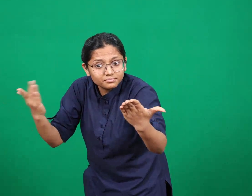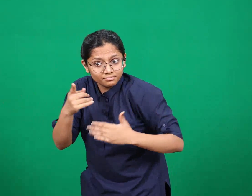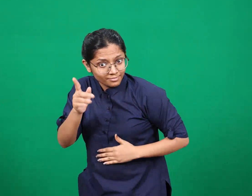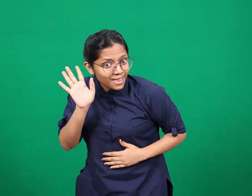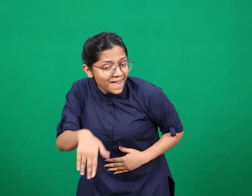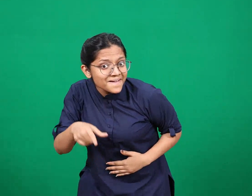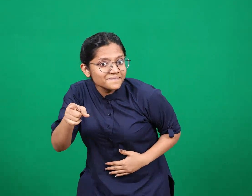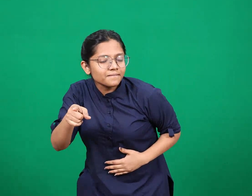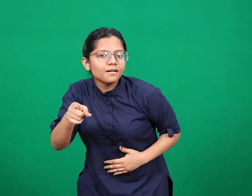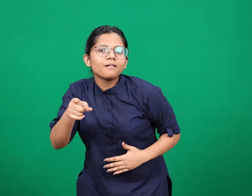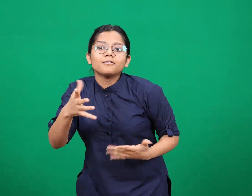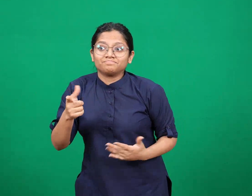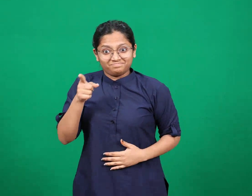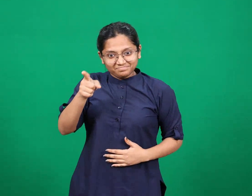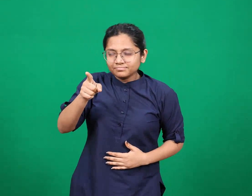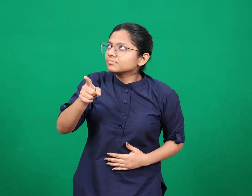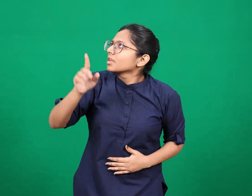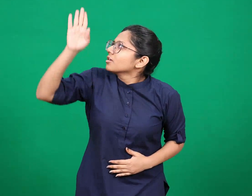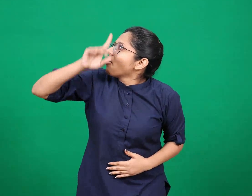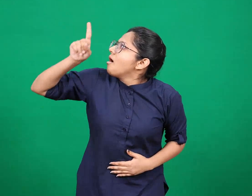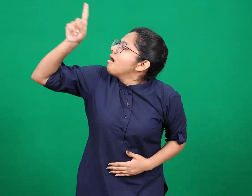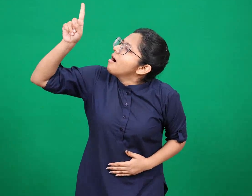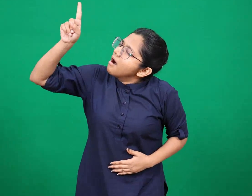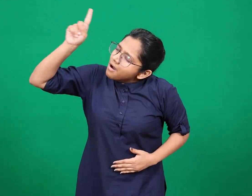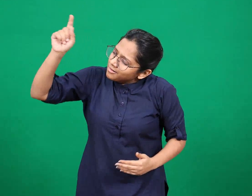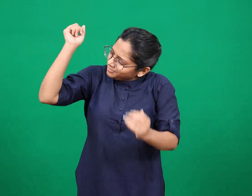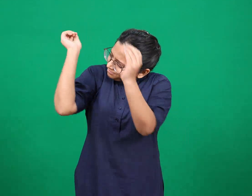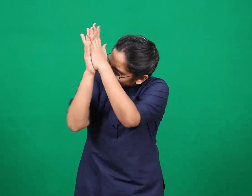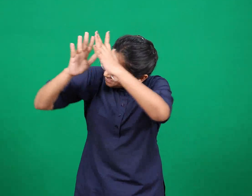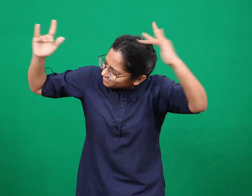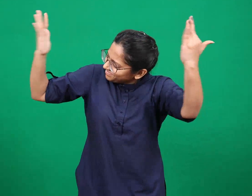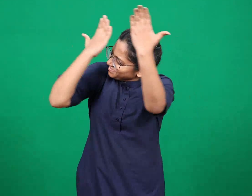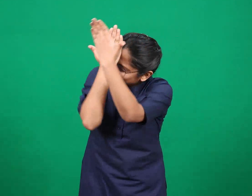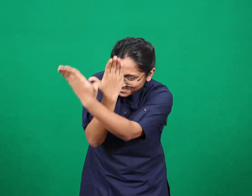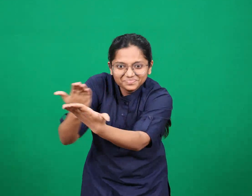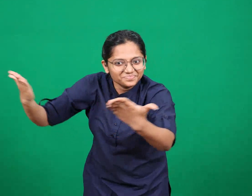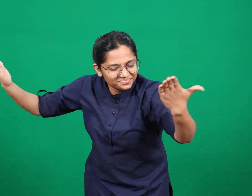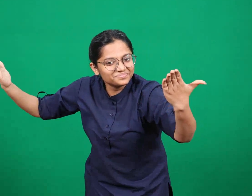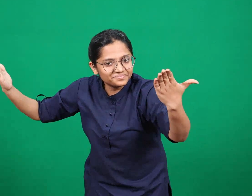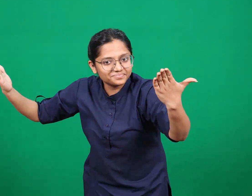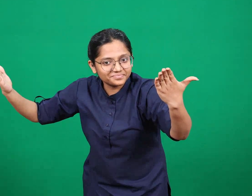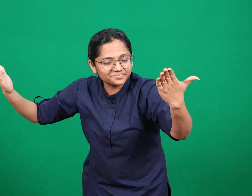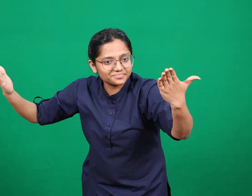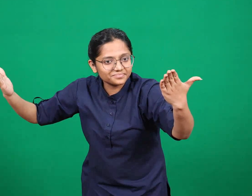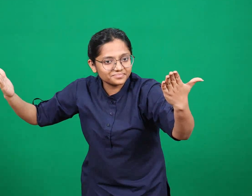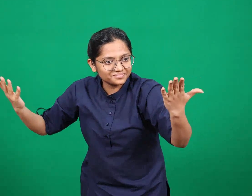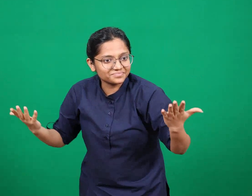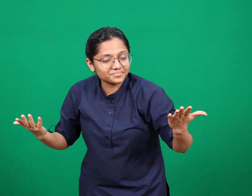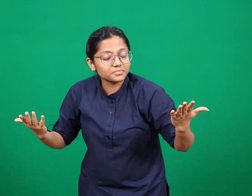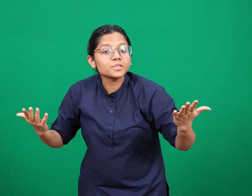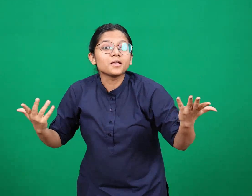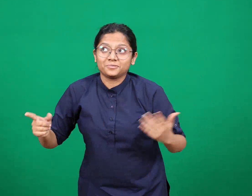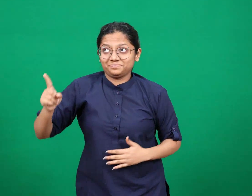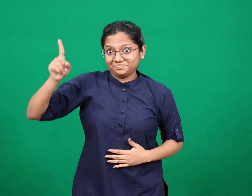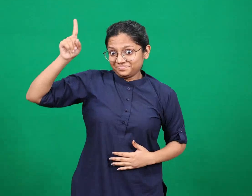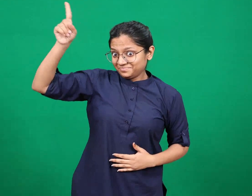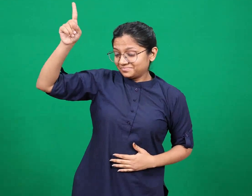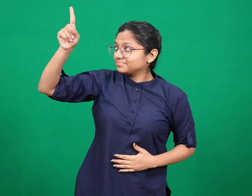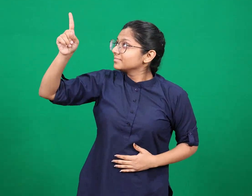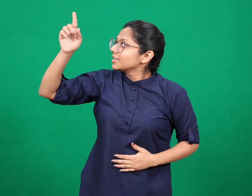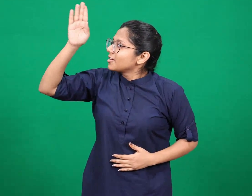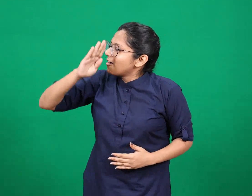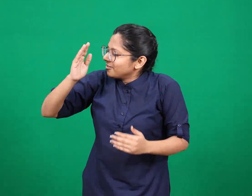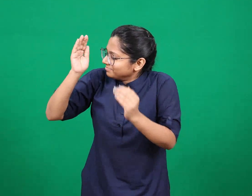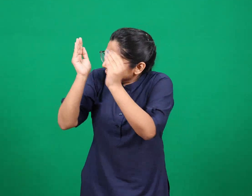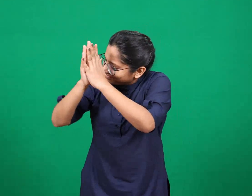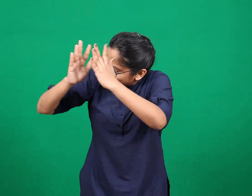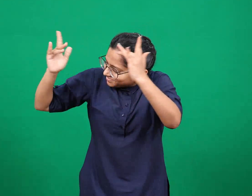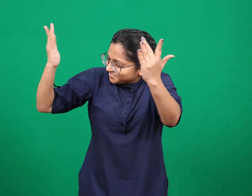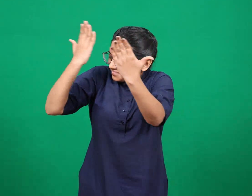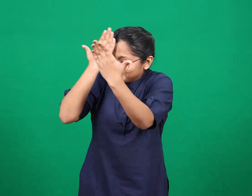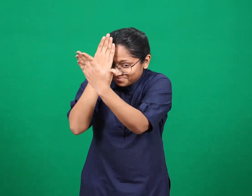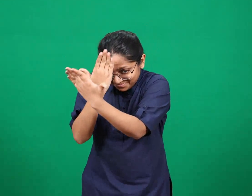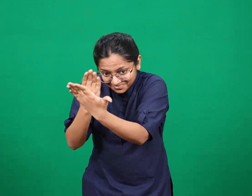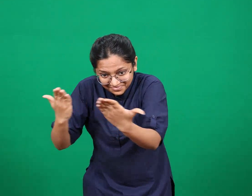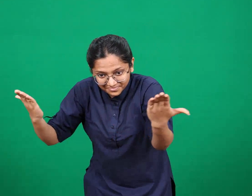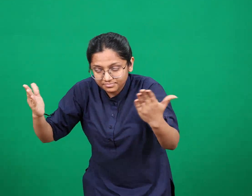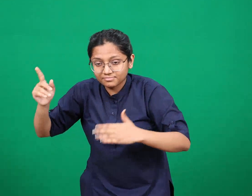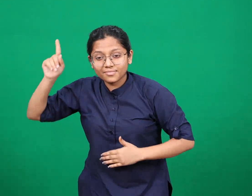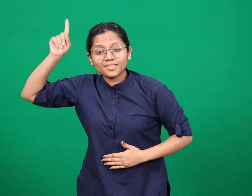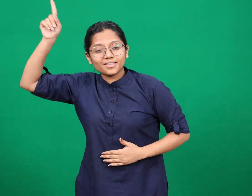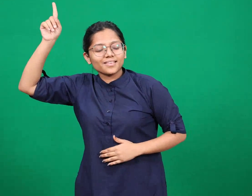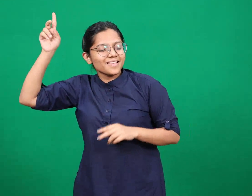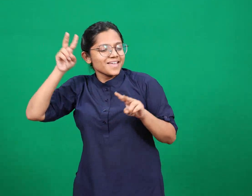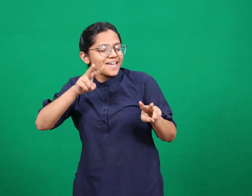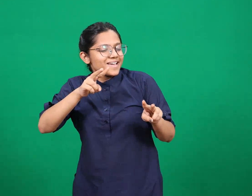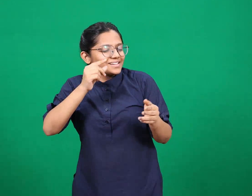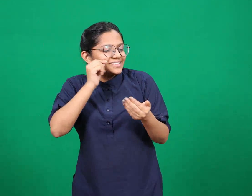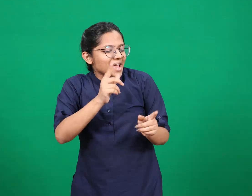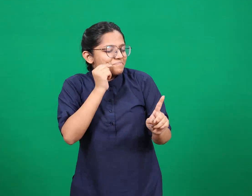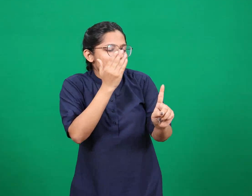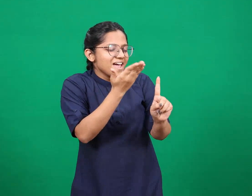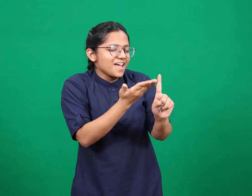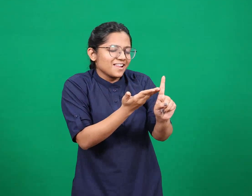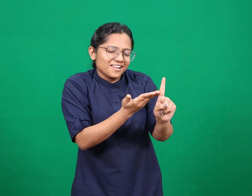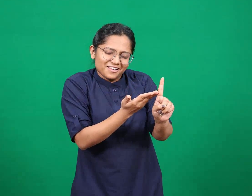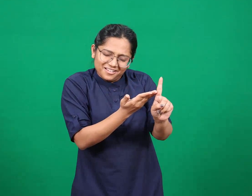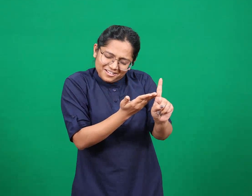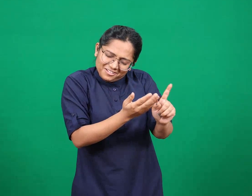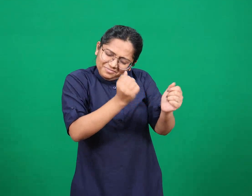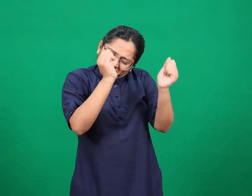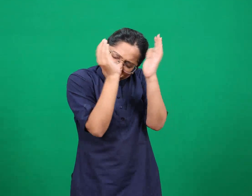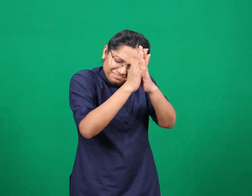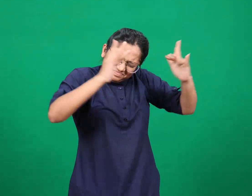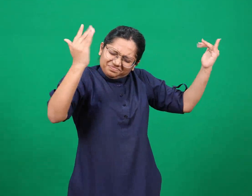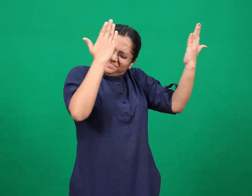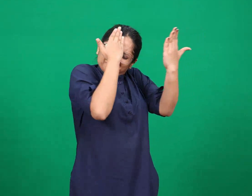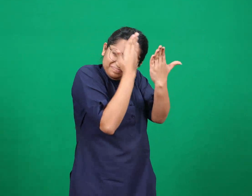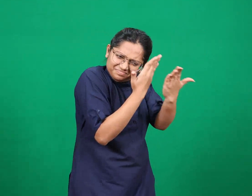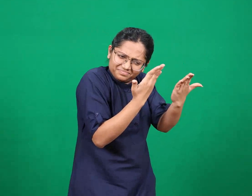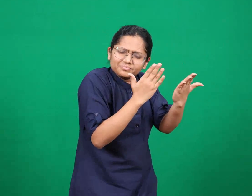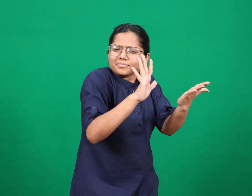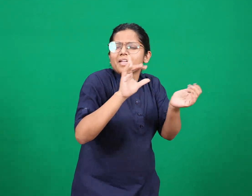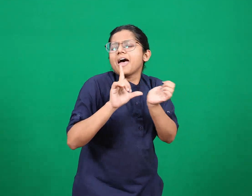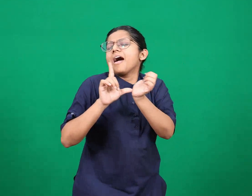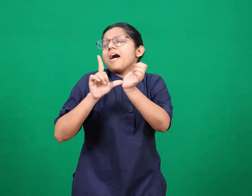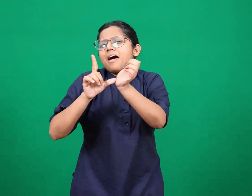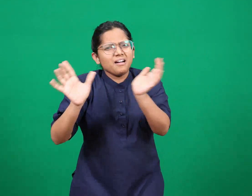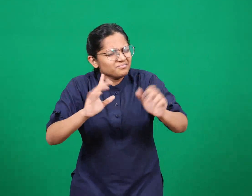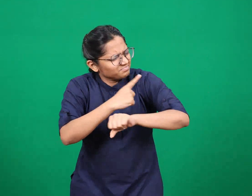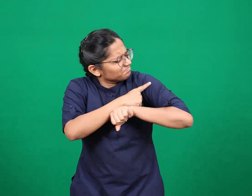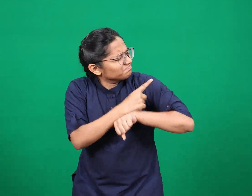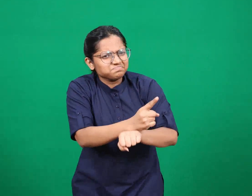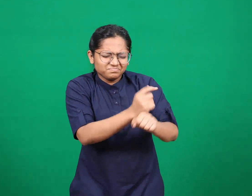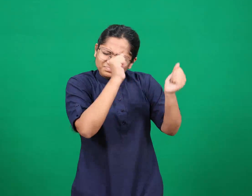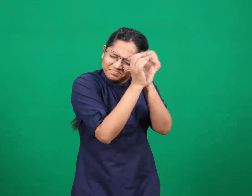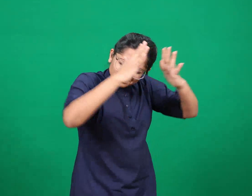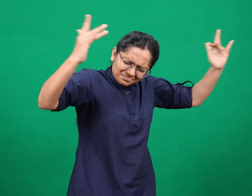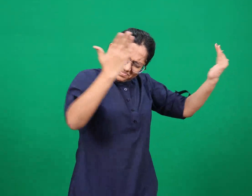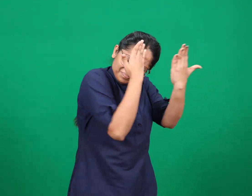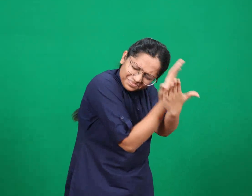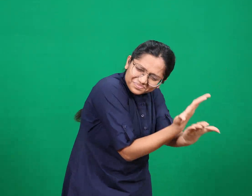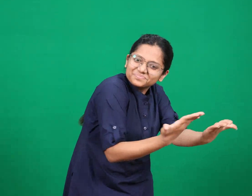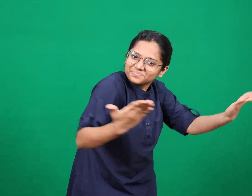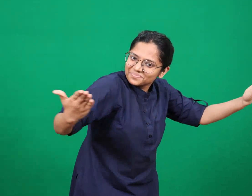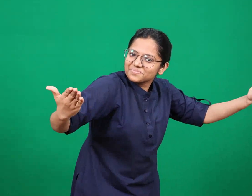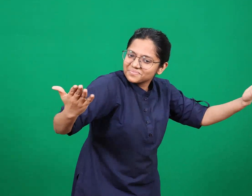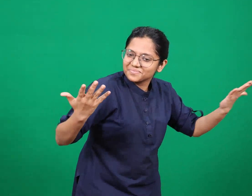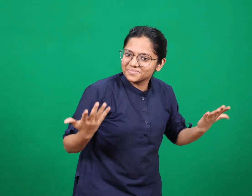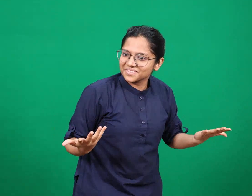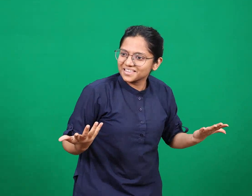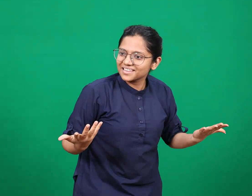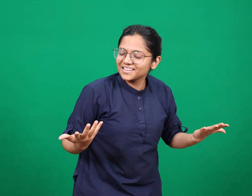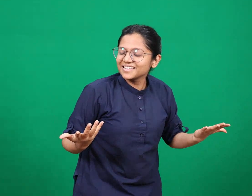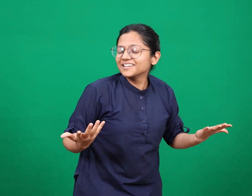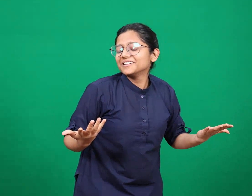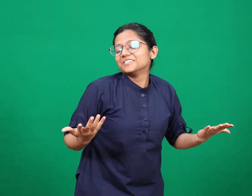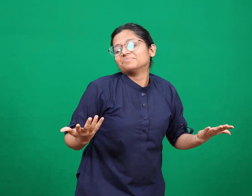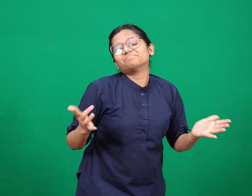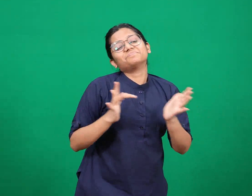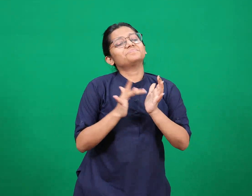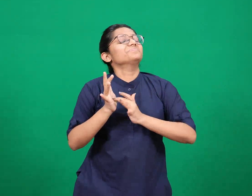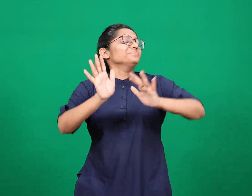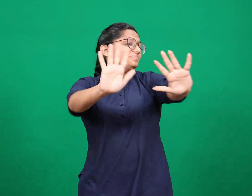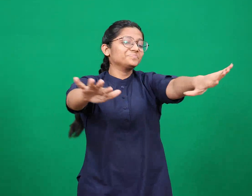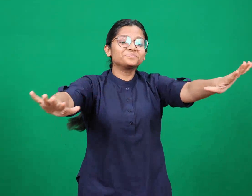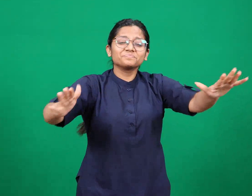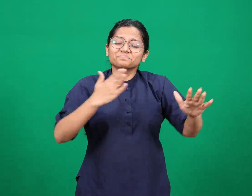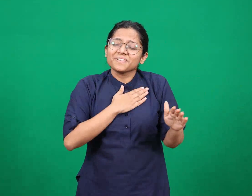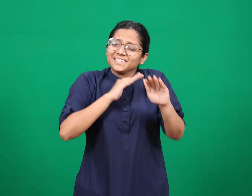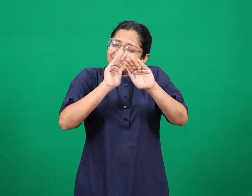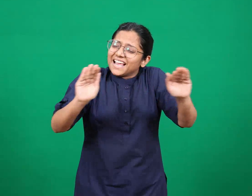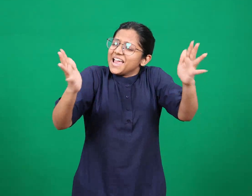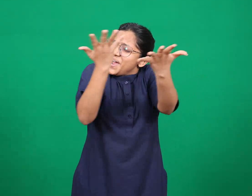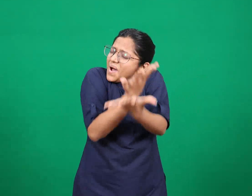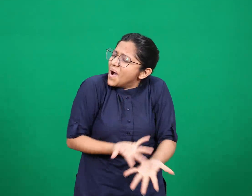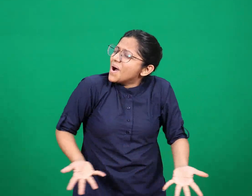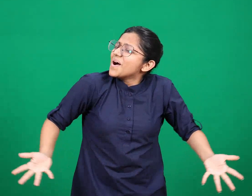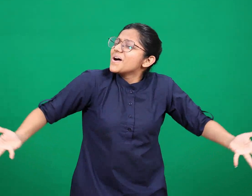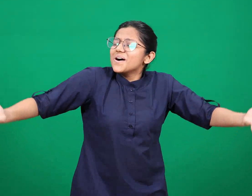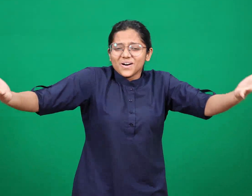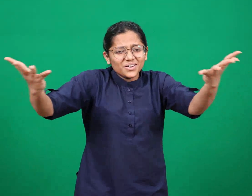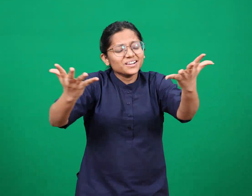If God is glorified in Him, God will also glorify the Son in Himself- and will glorify Him at once.